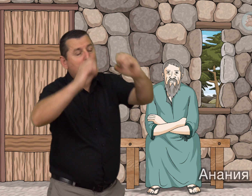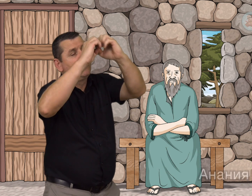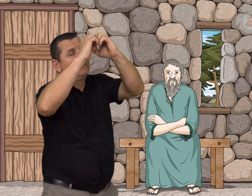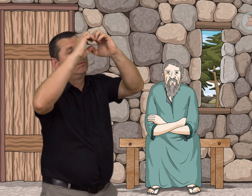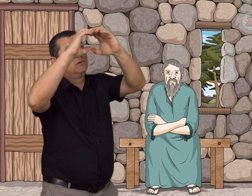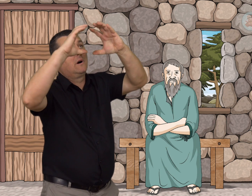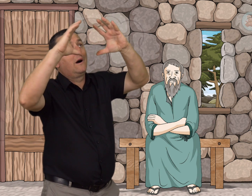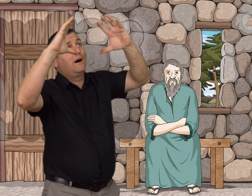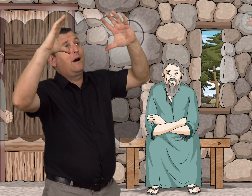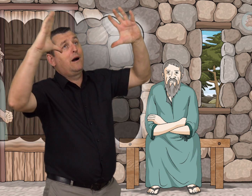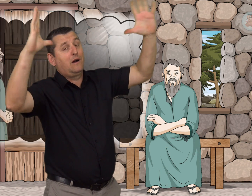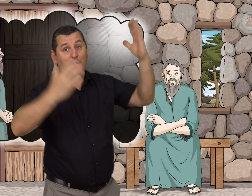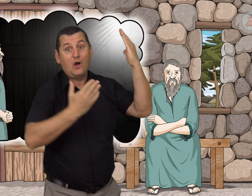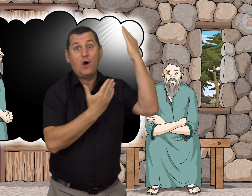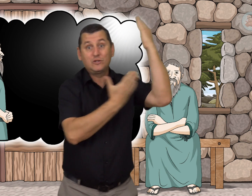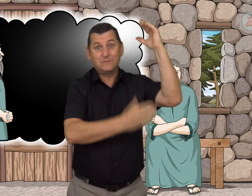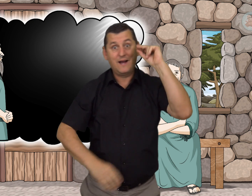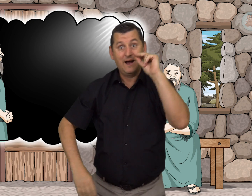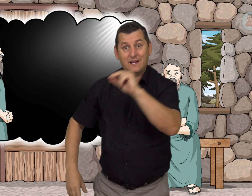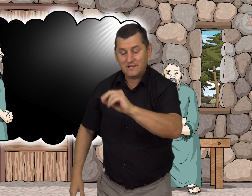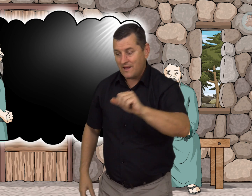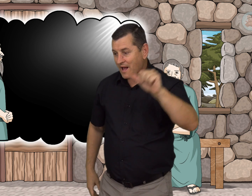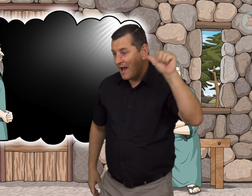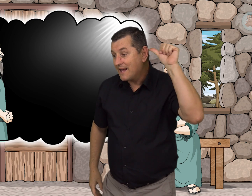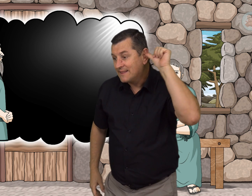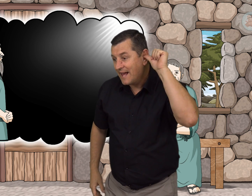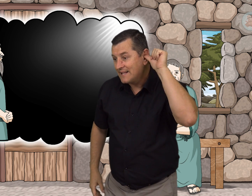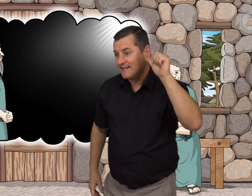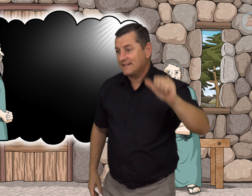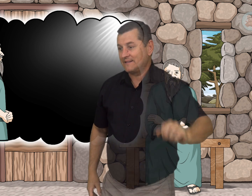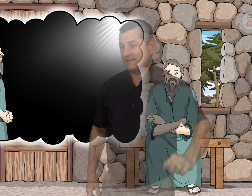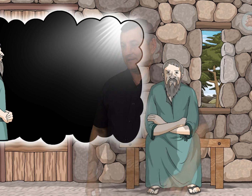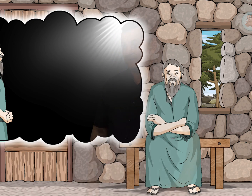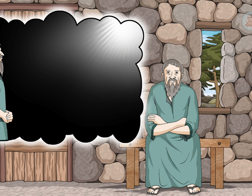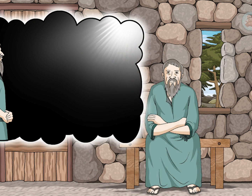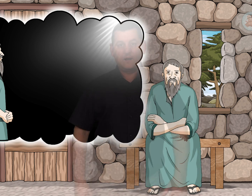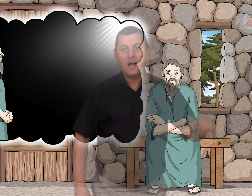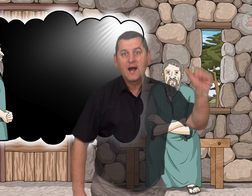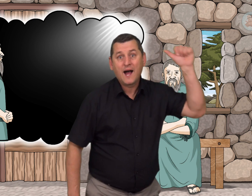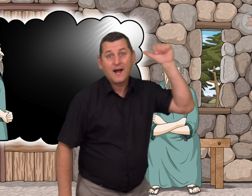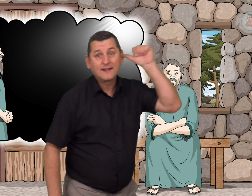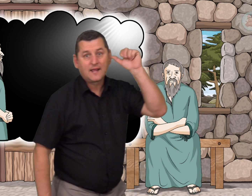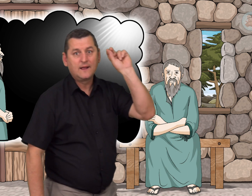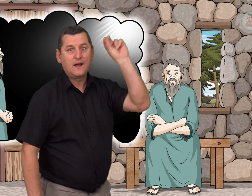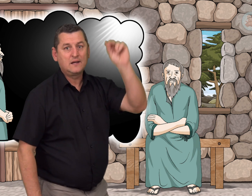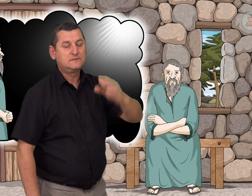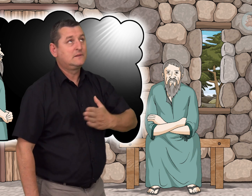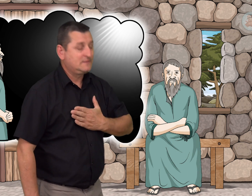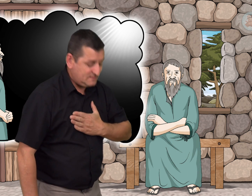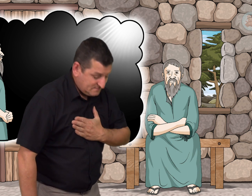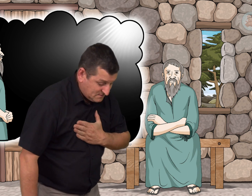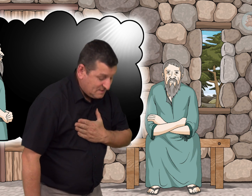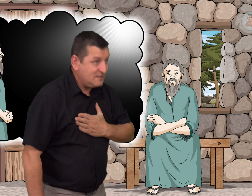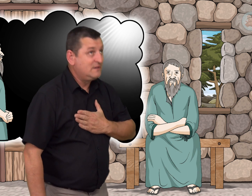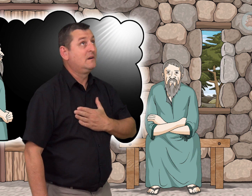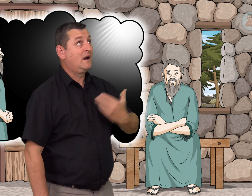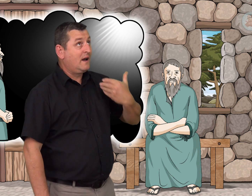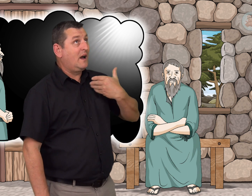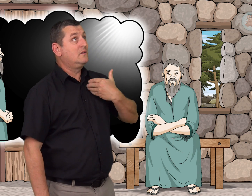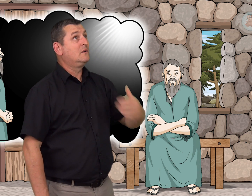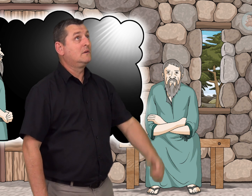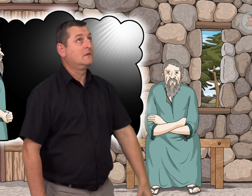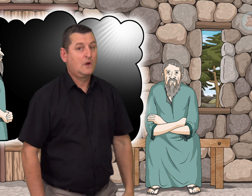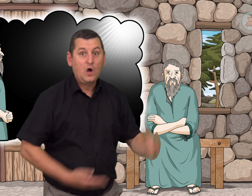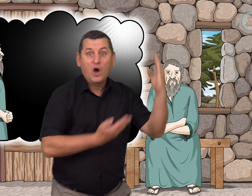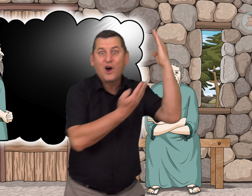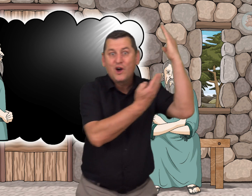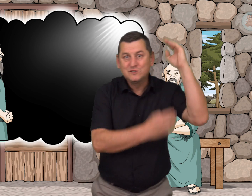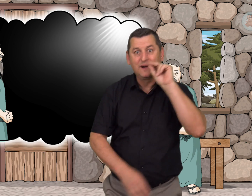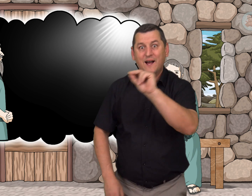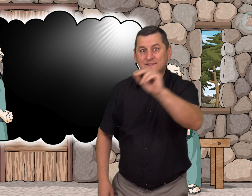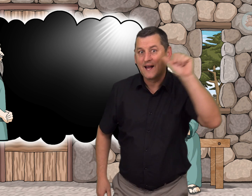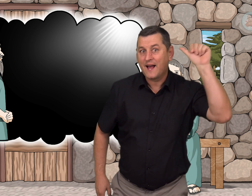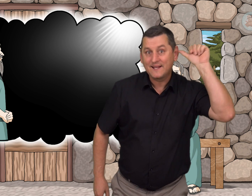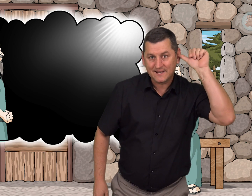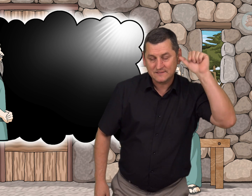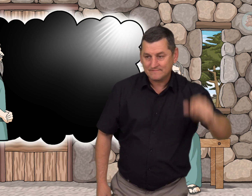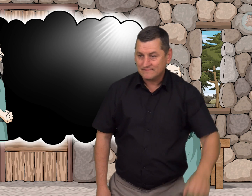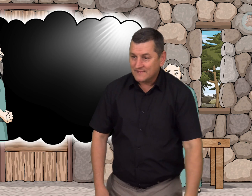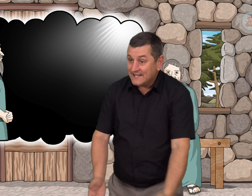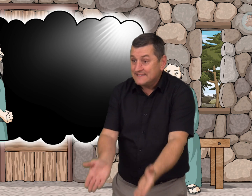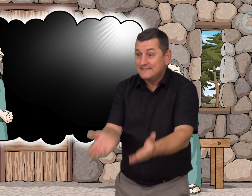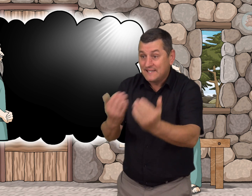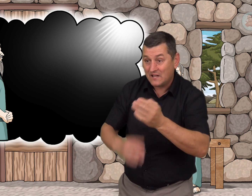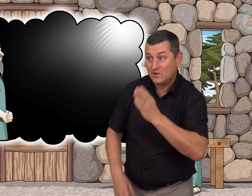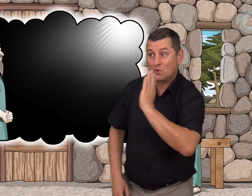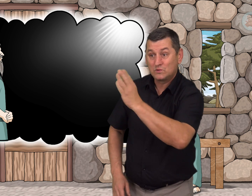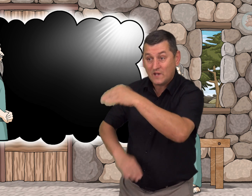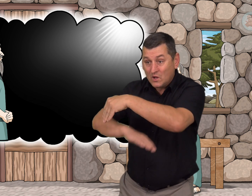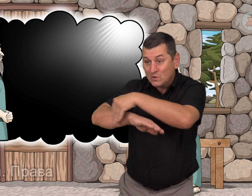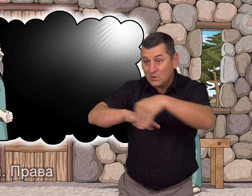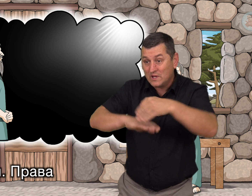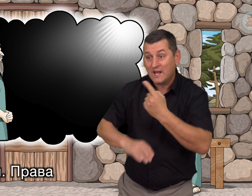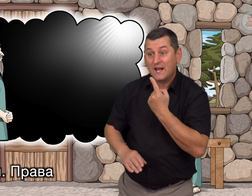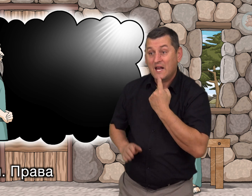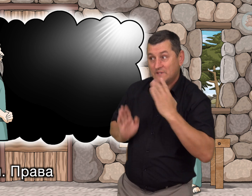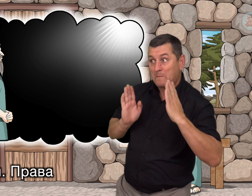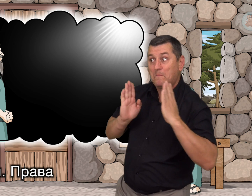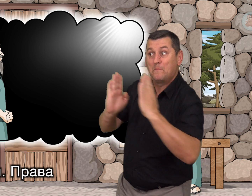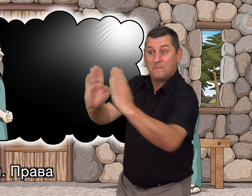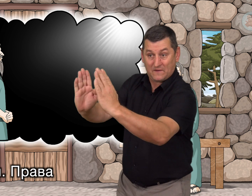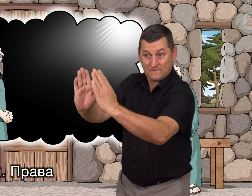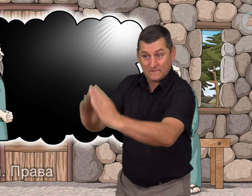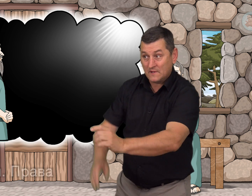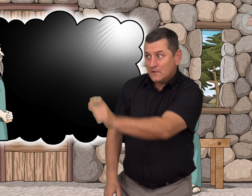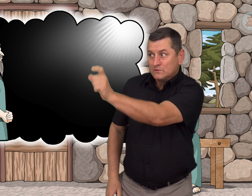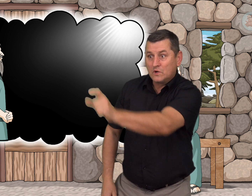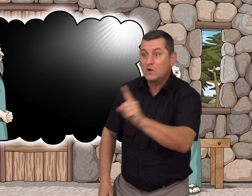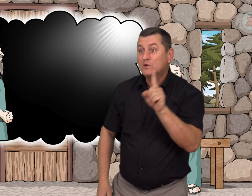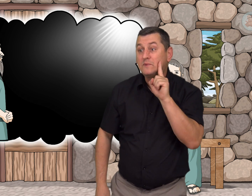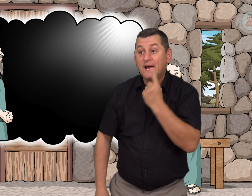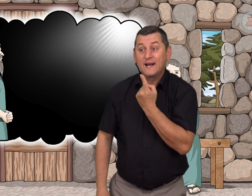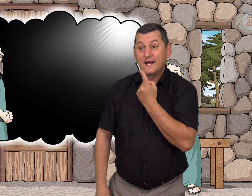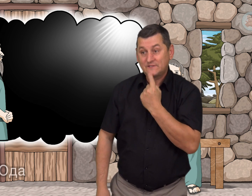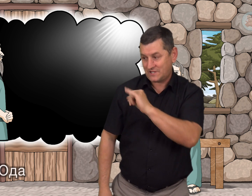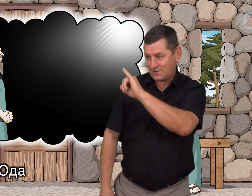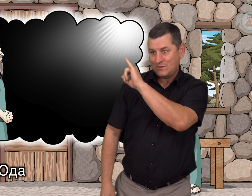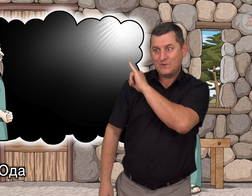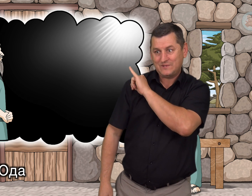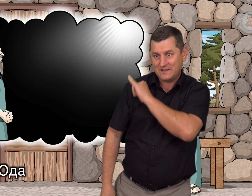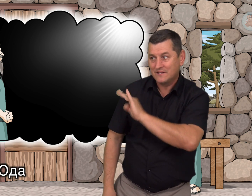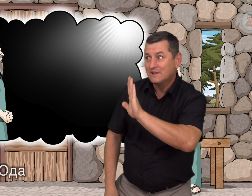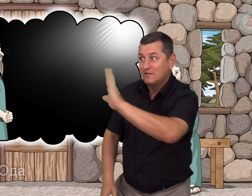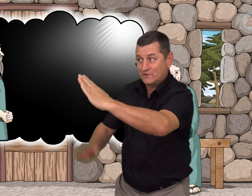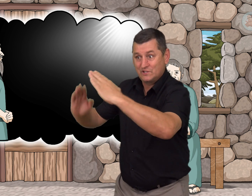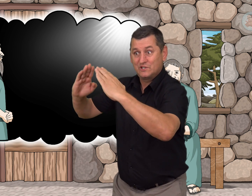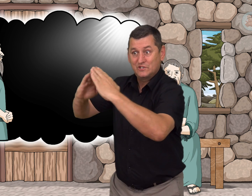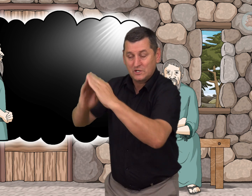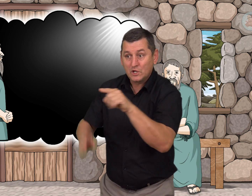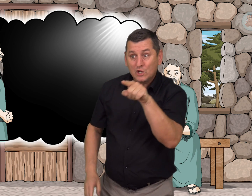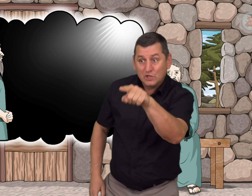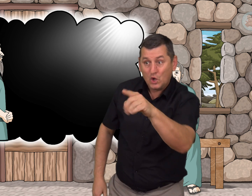The Lord spoke to him in a vision, “Ananias!” “Here I am, Lord,” he answered. “Get up!” the Lord told him.